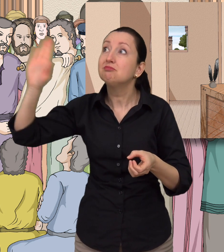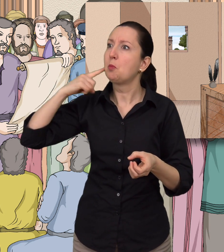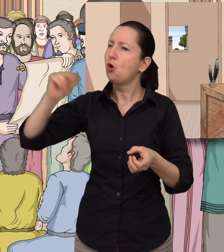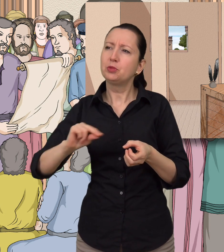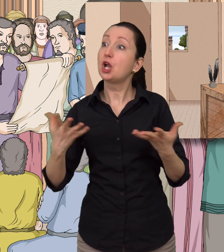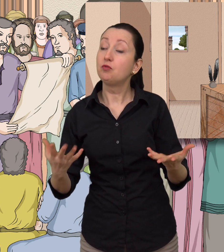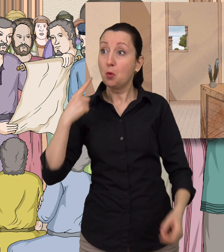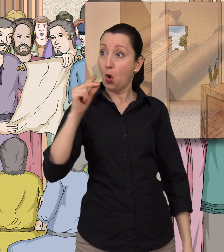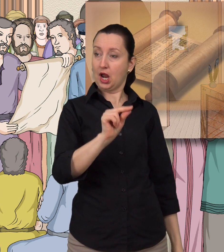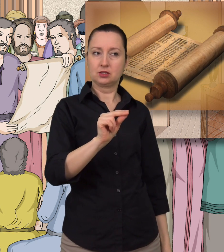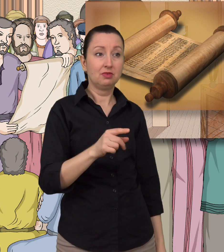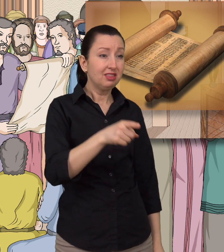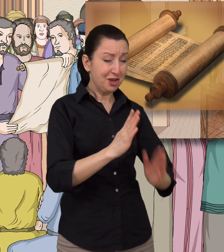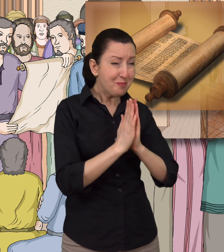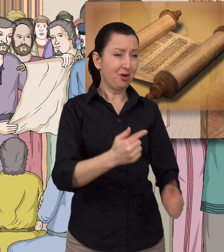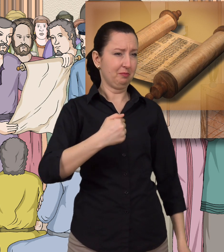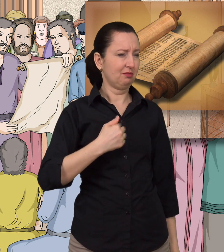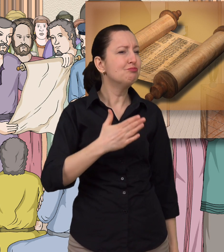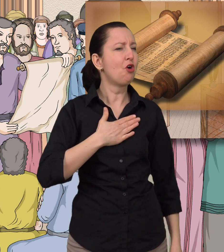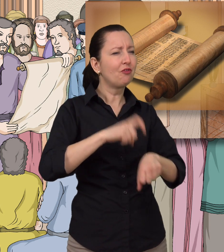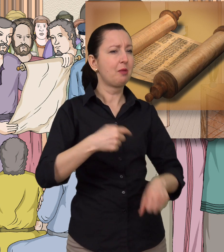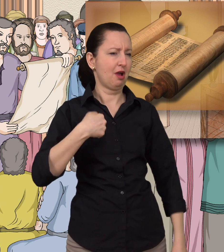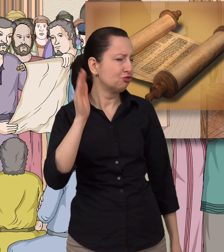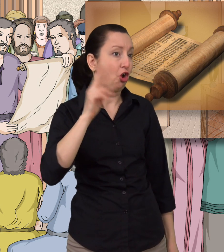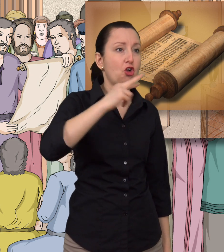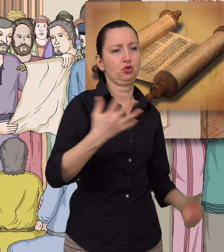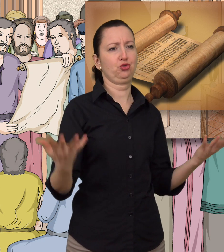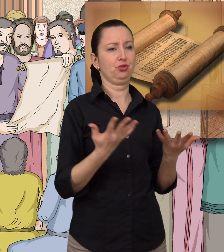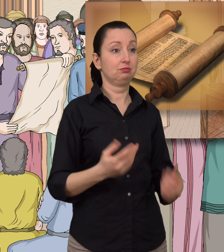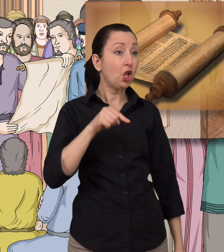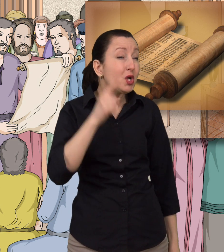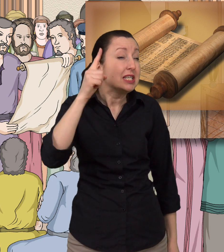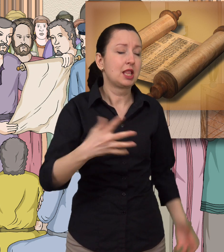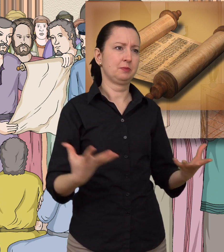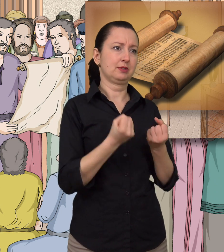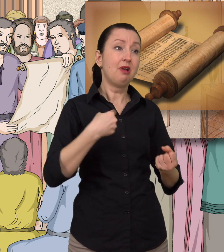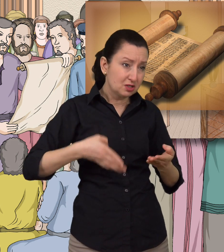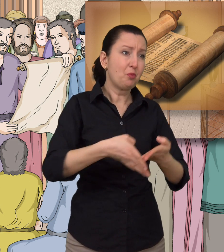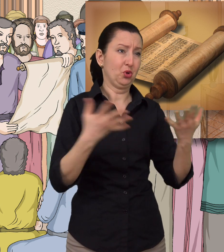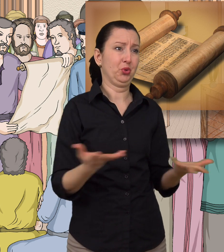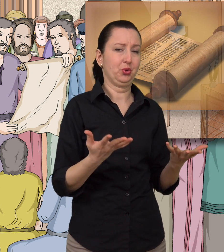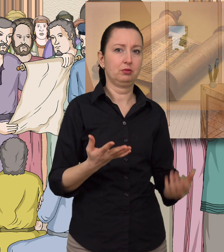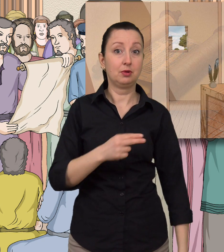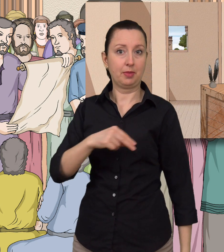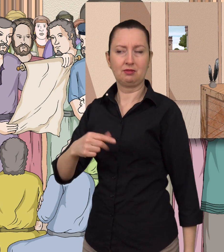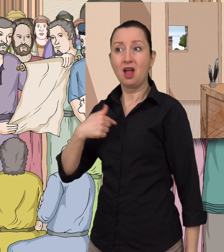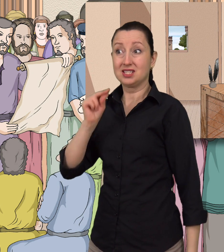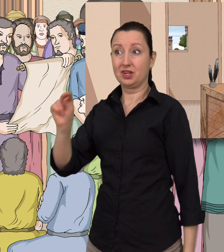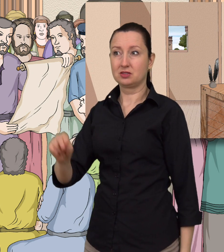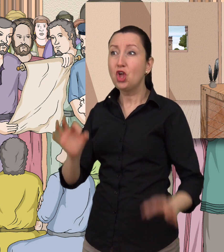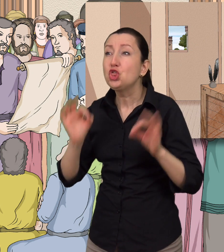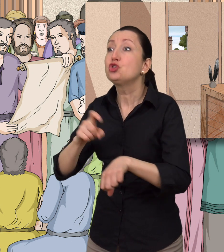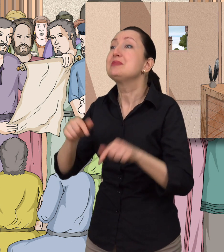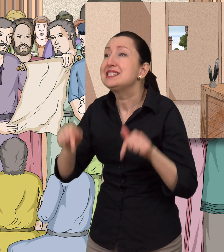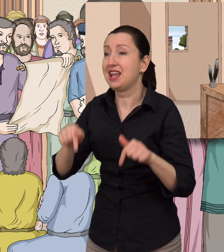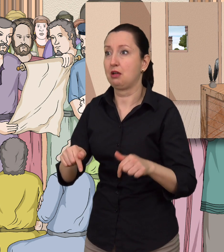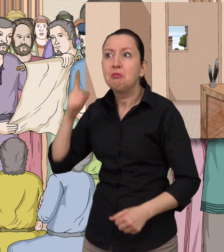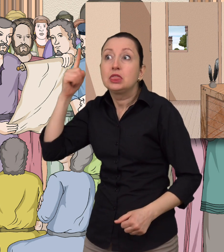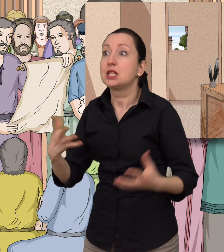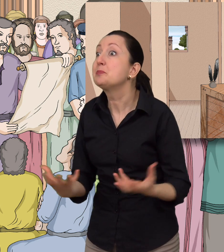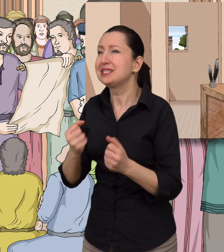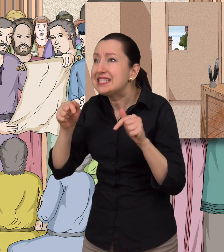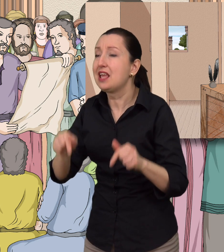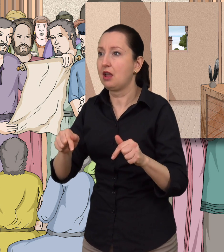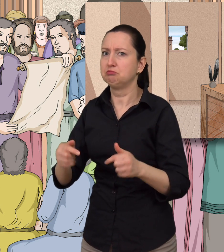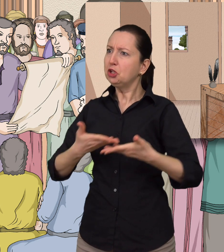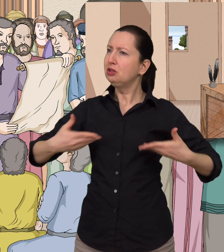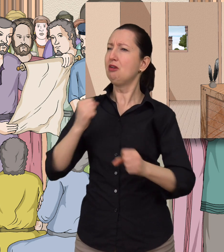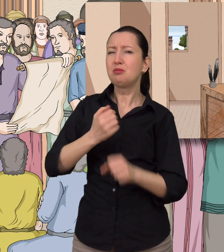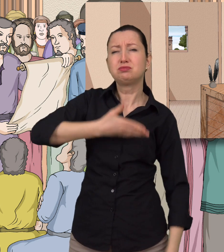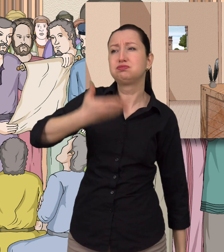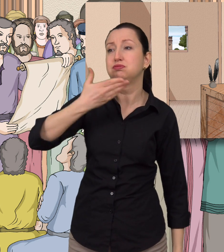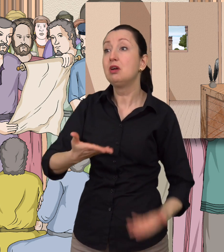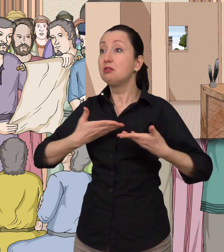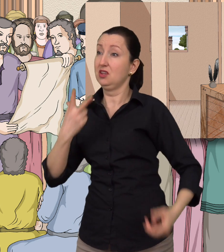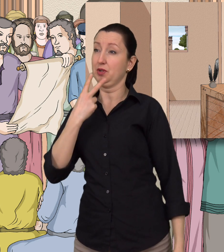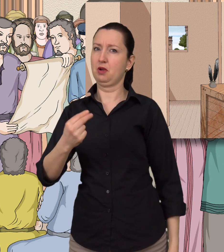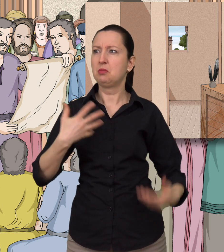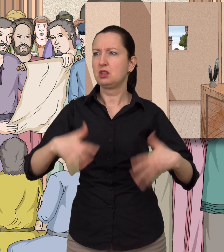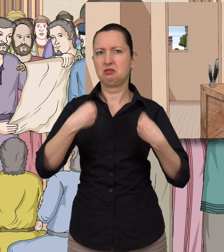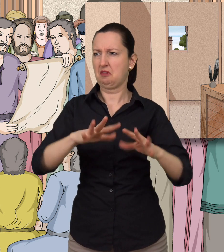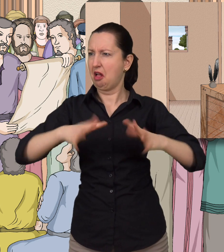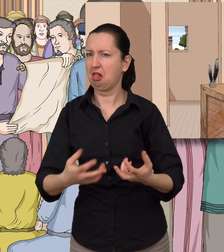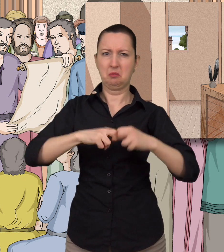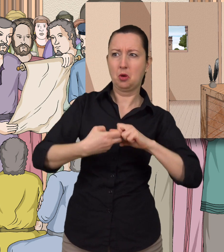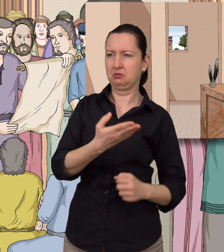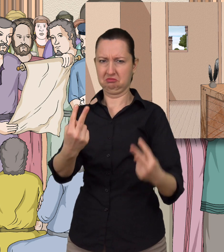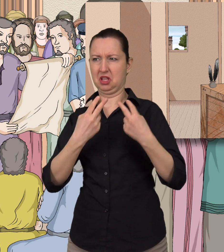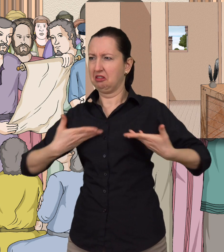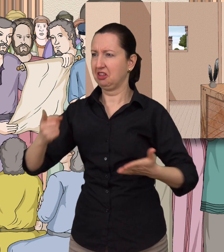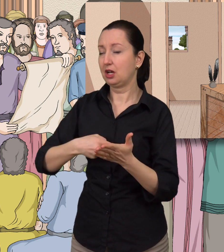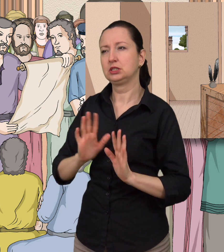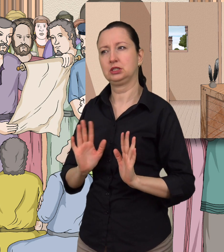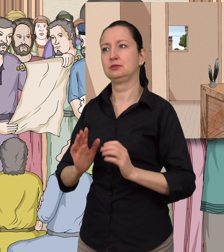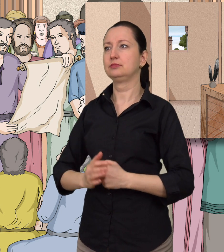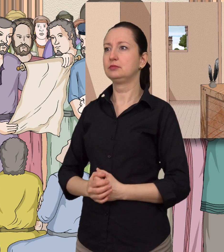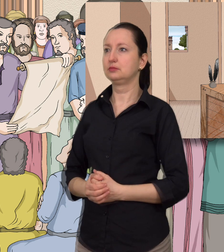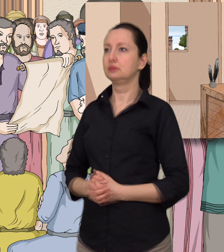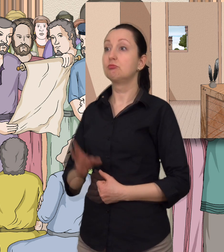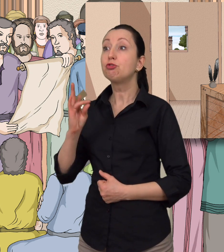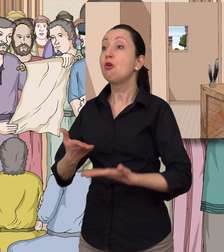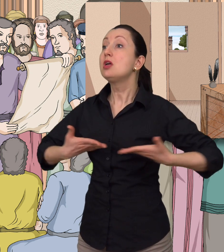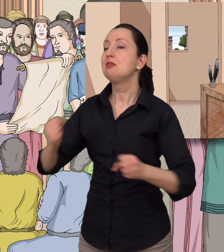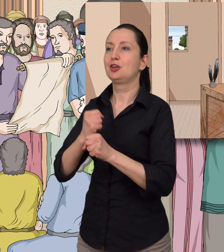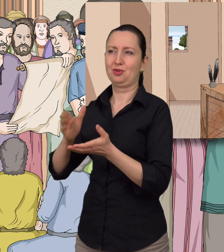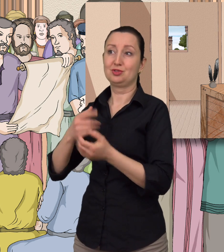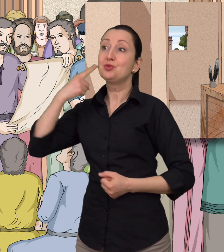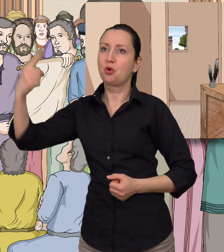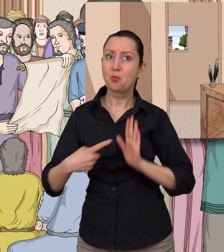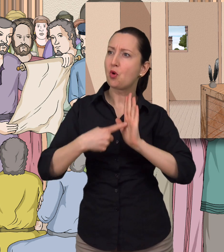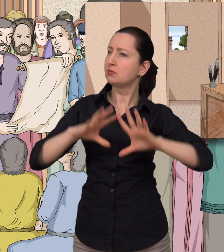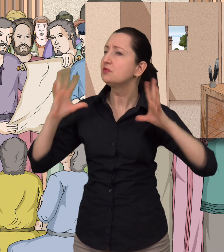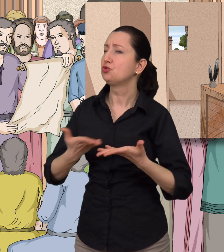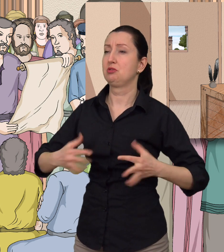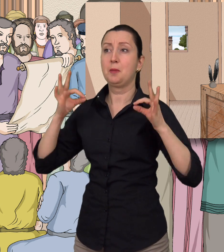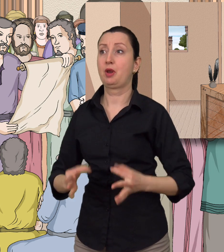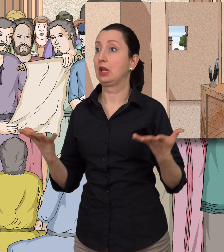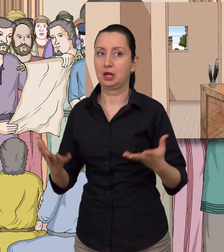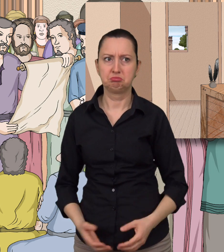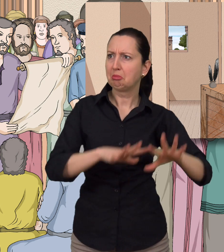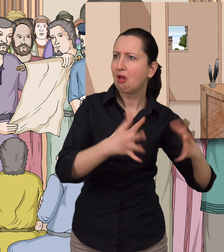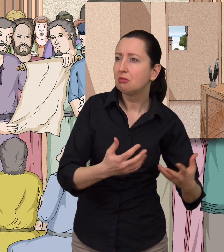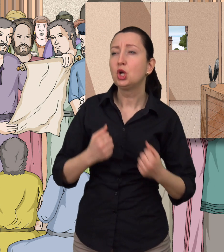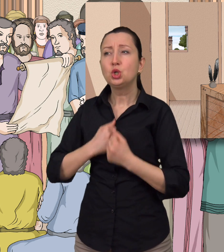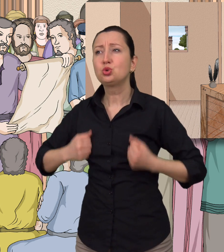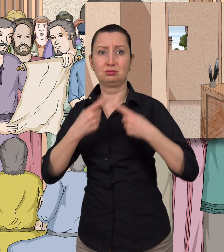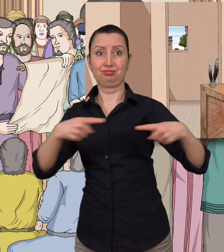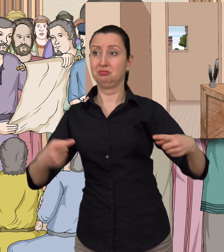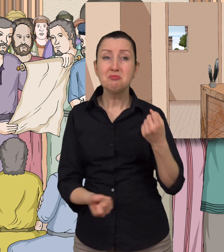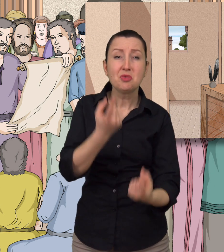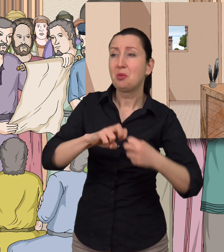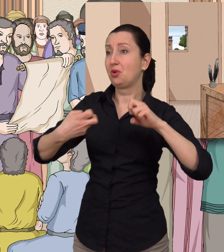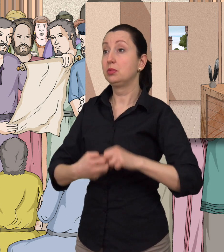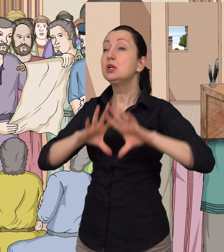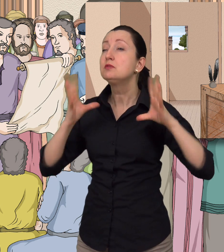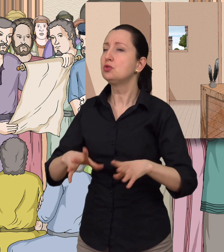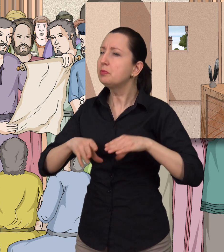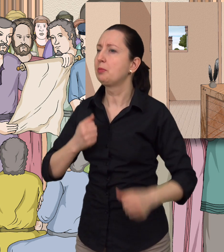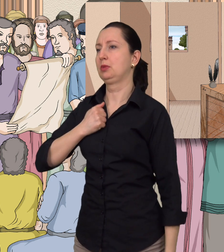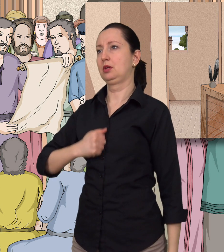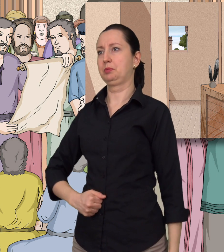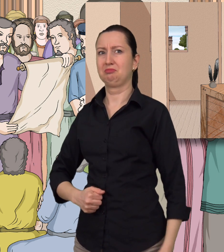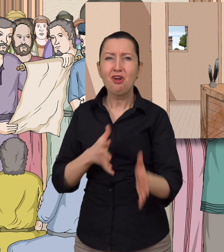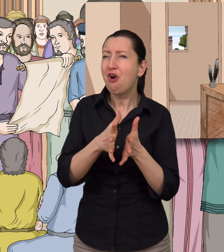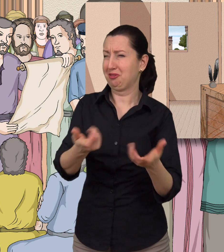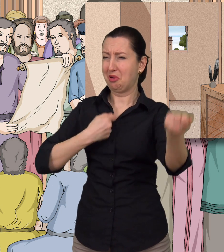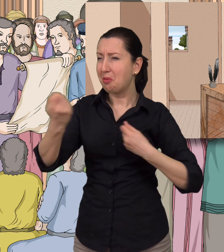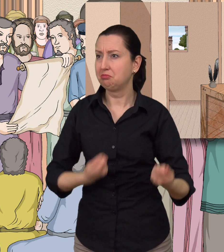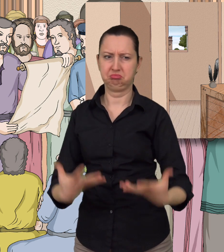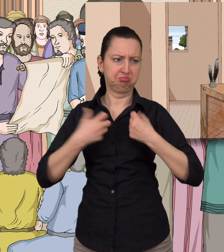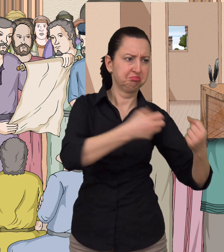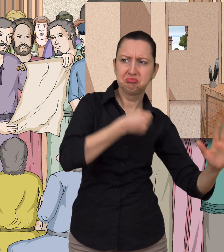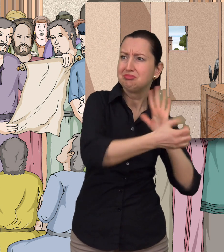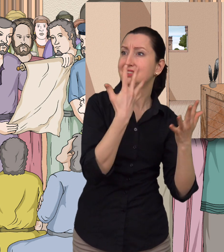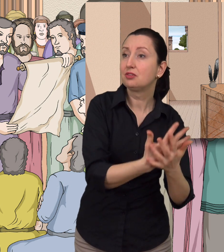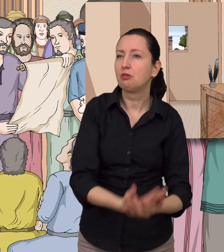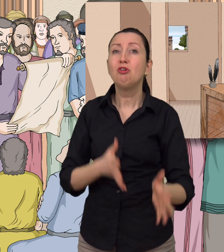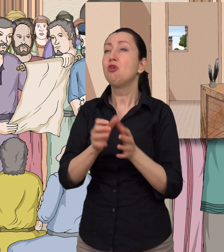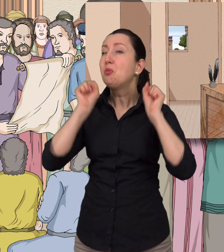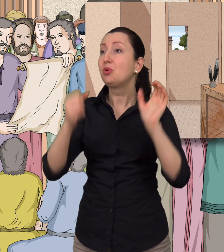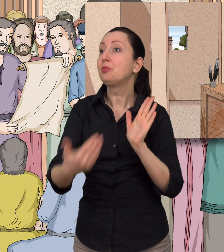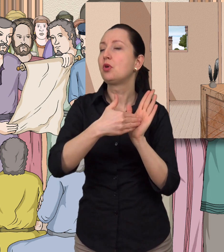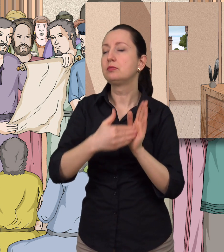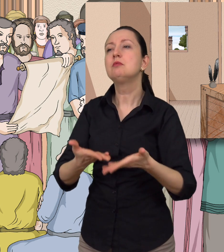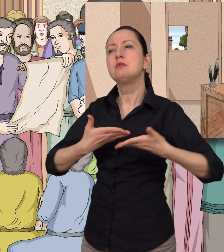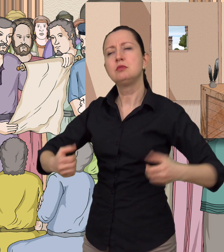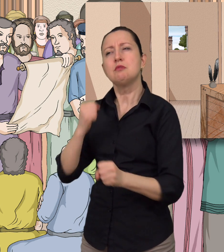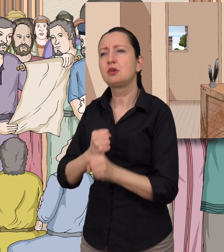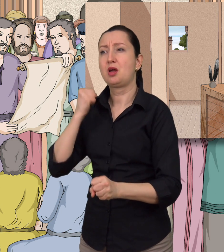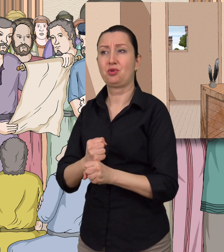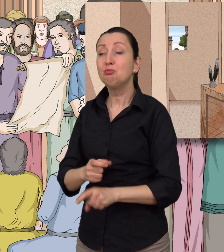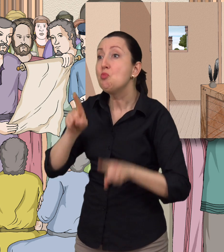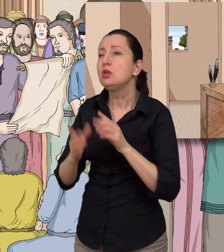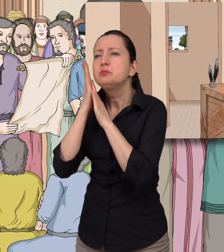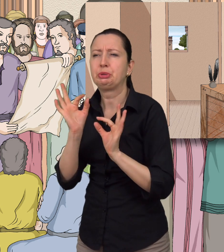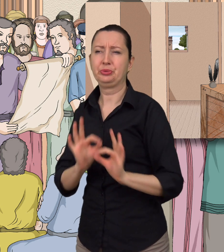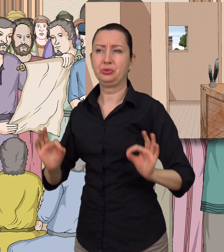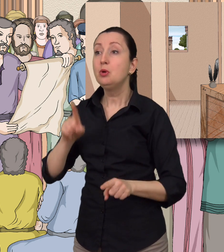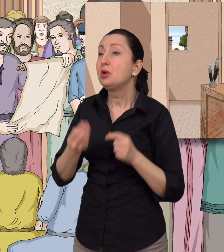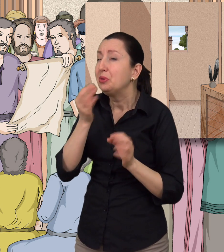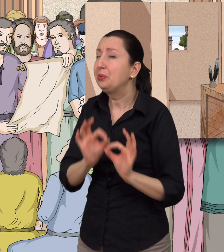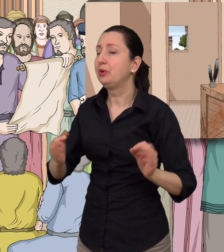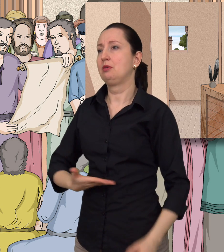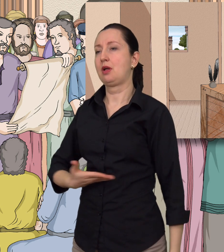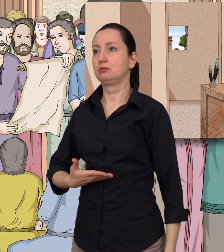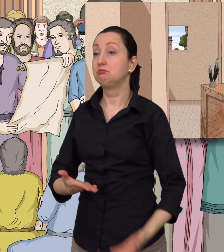For He says: “In the time of favor I heard you, and in the day of salvation I helped you.” Behold, now is the time of favor; now is the day of salvation! We put no obstacle in anyone’s way, so that no one can discredit our ministry. Rather, as servants of God we commend ourselves in every way: in great endurance;